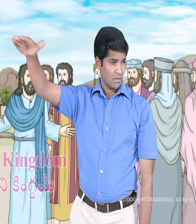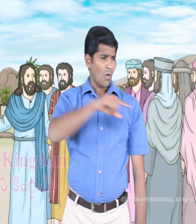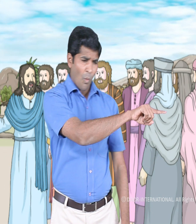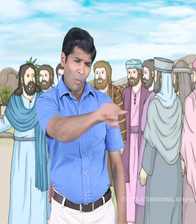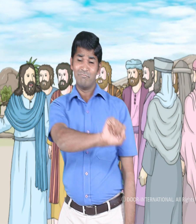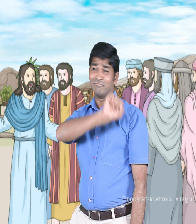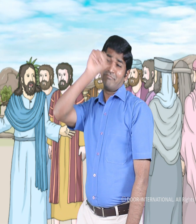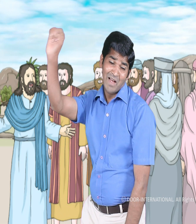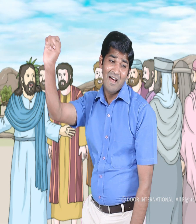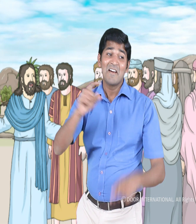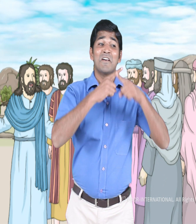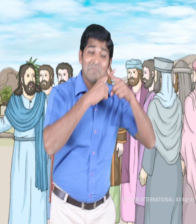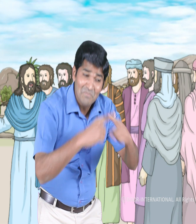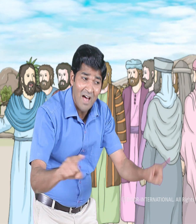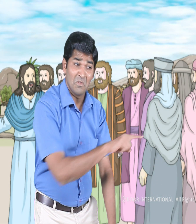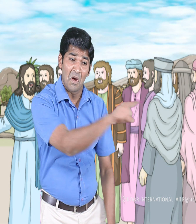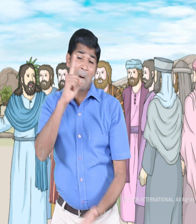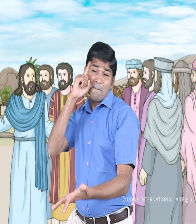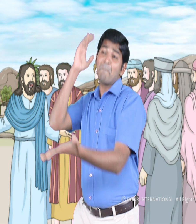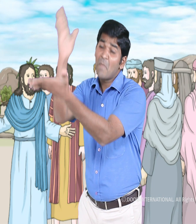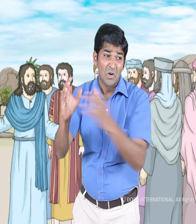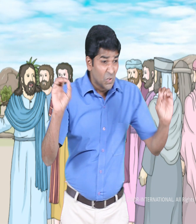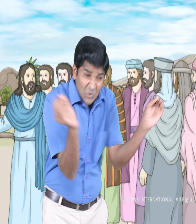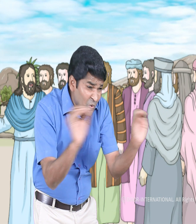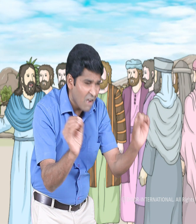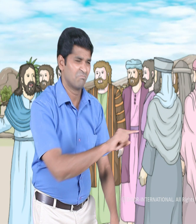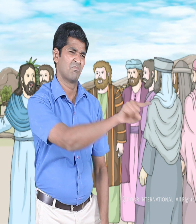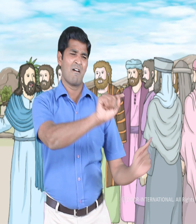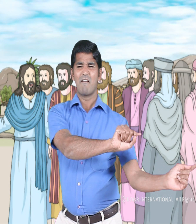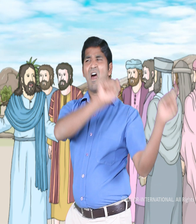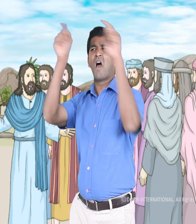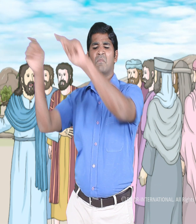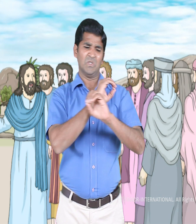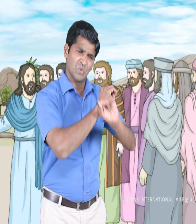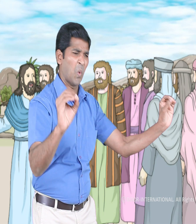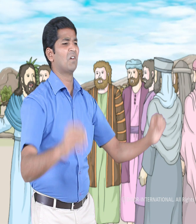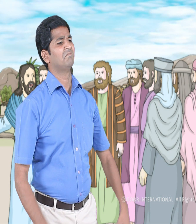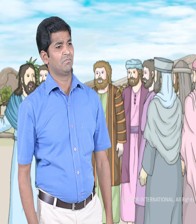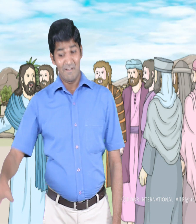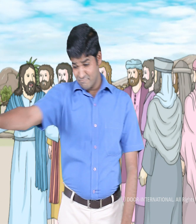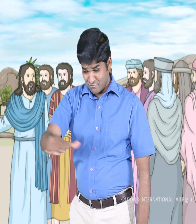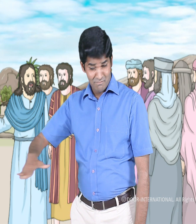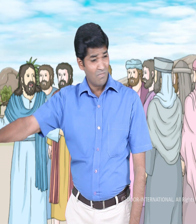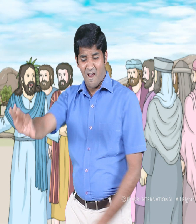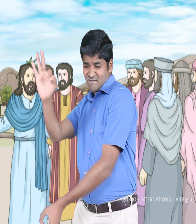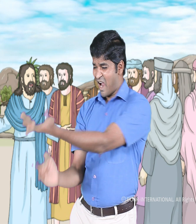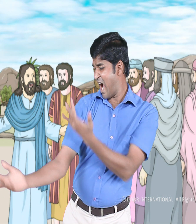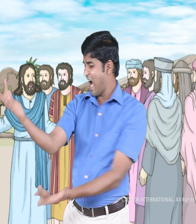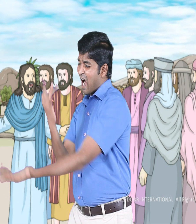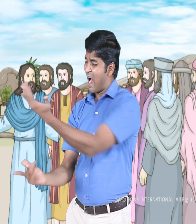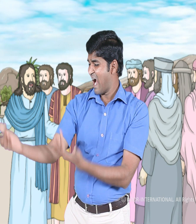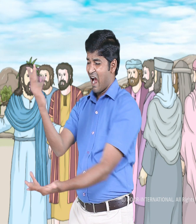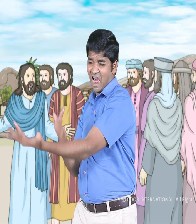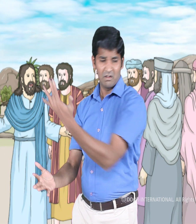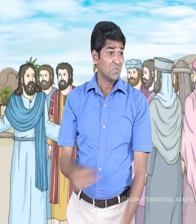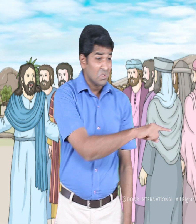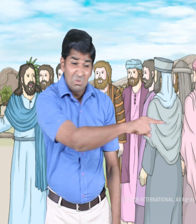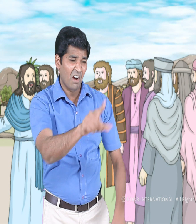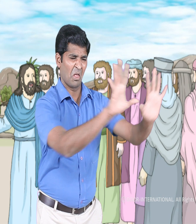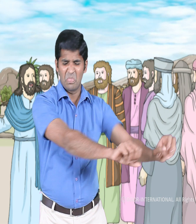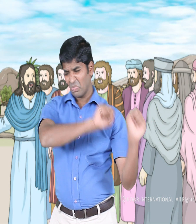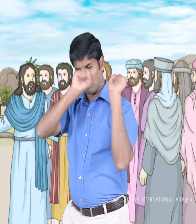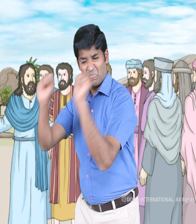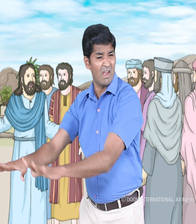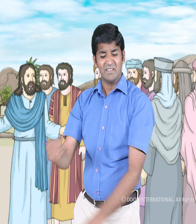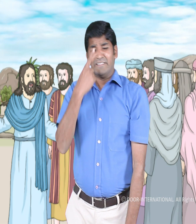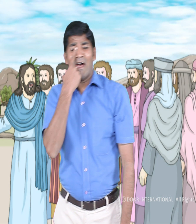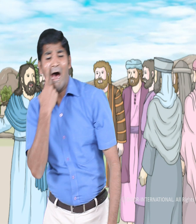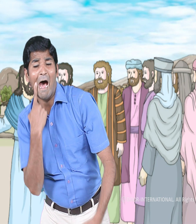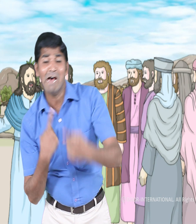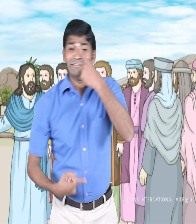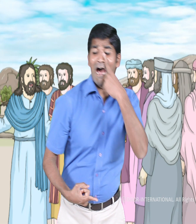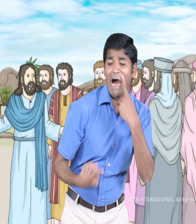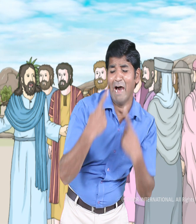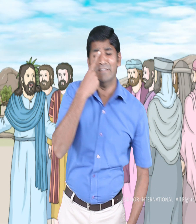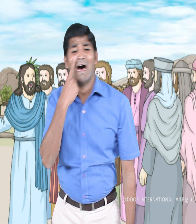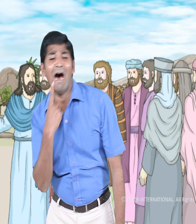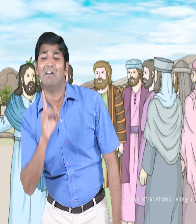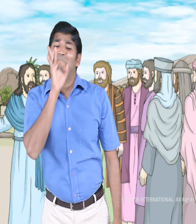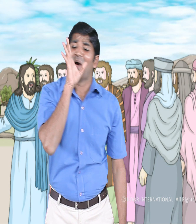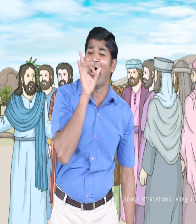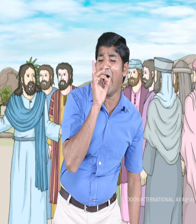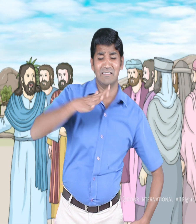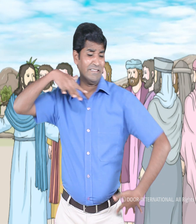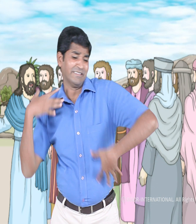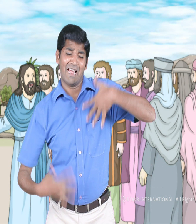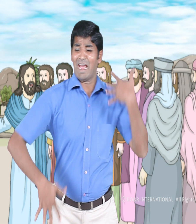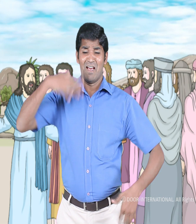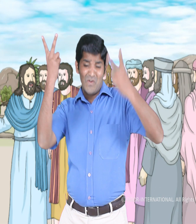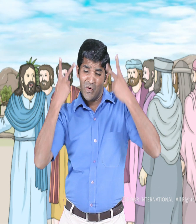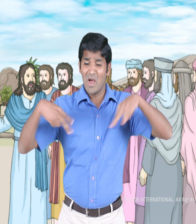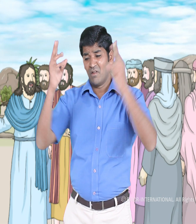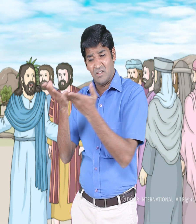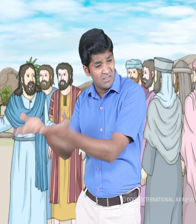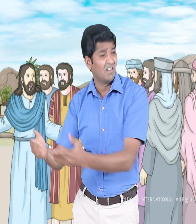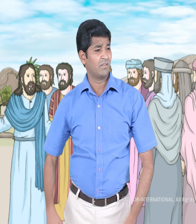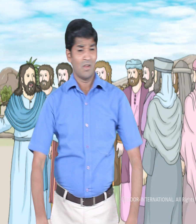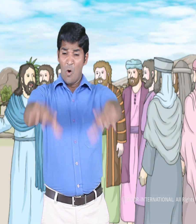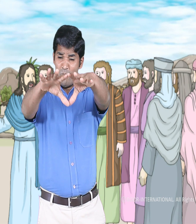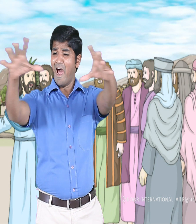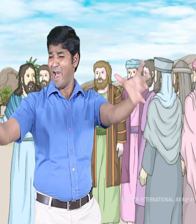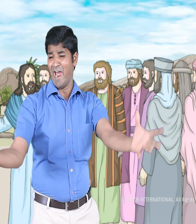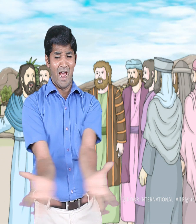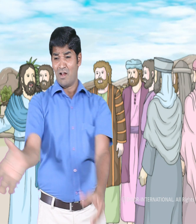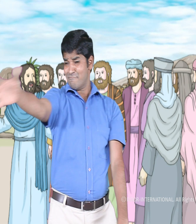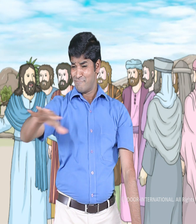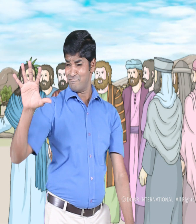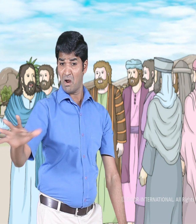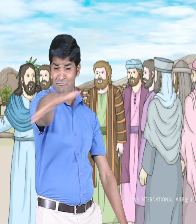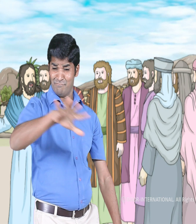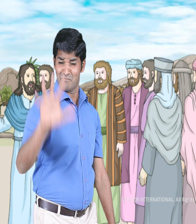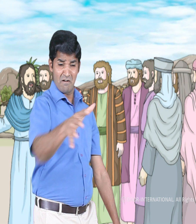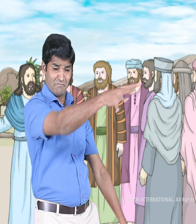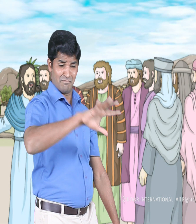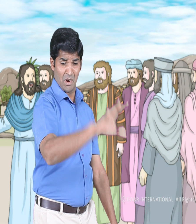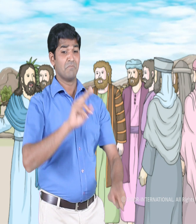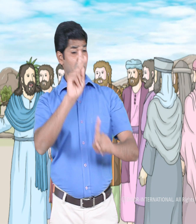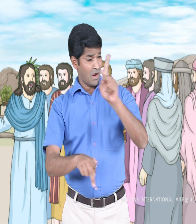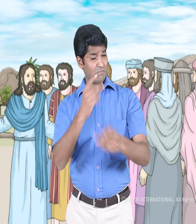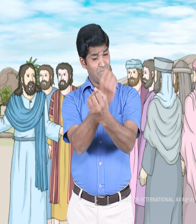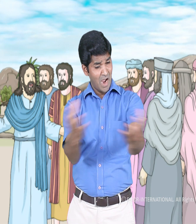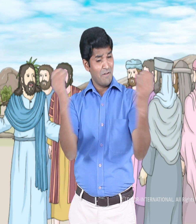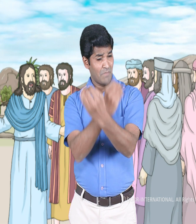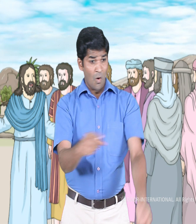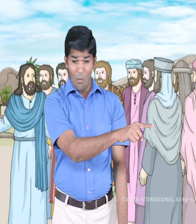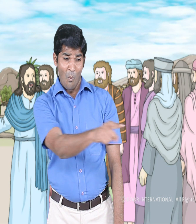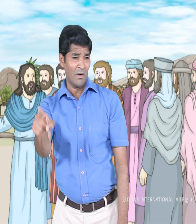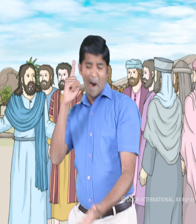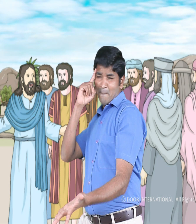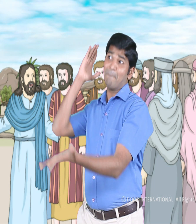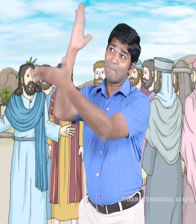I say to you that many will come from the east and the west to share the banquet with Abraham, Isaac, and Jacob in the kingdom of heaven.